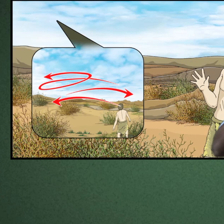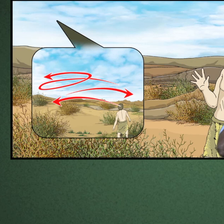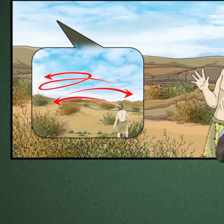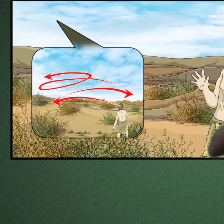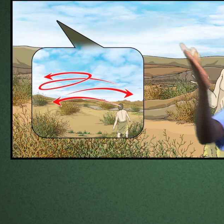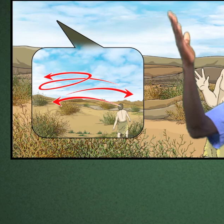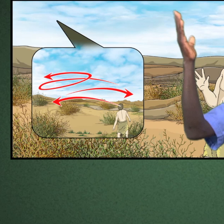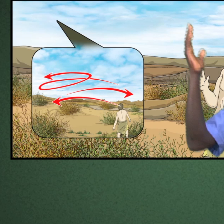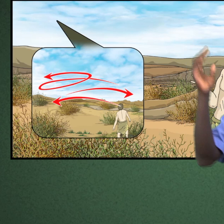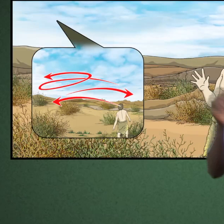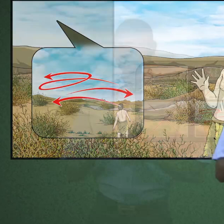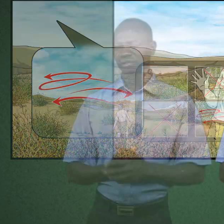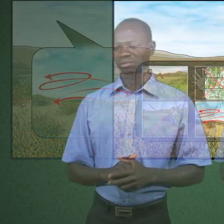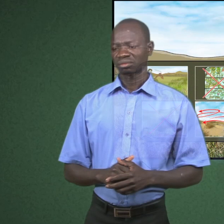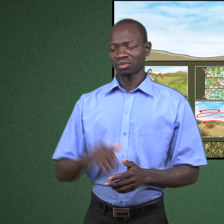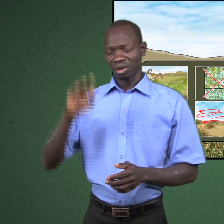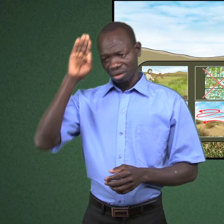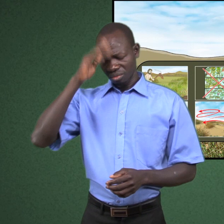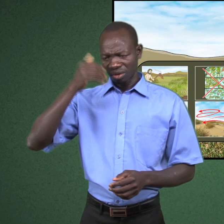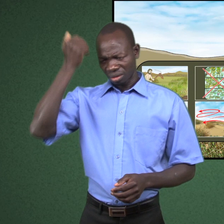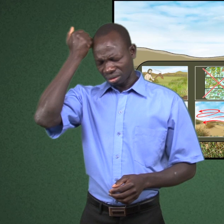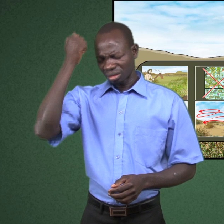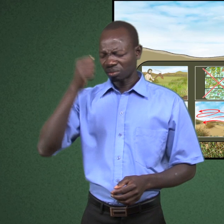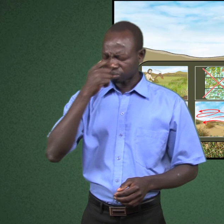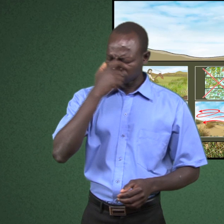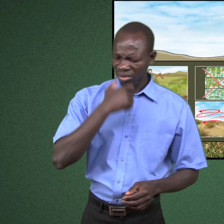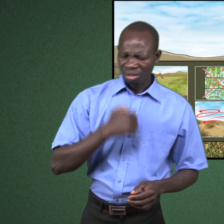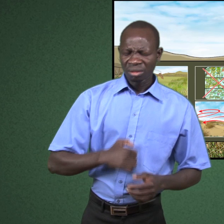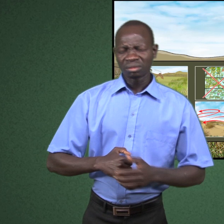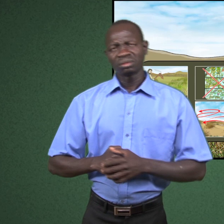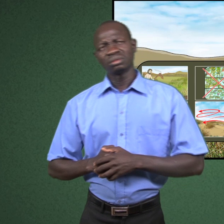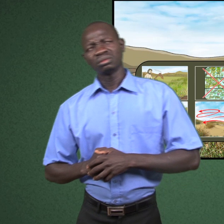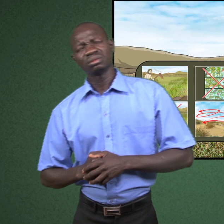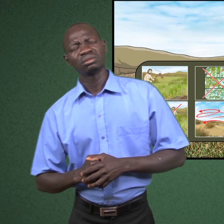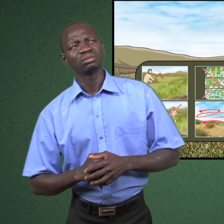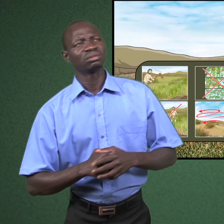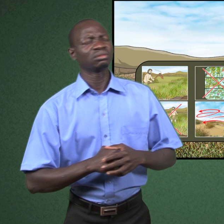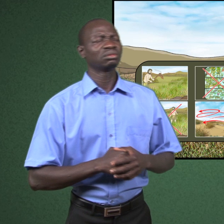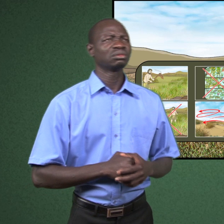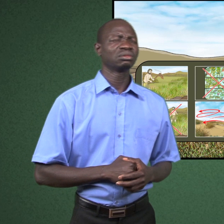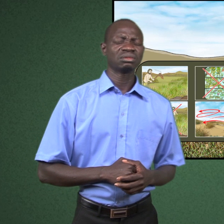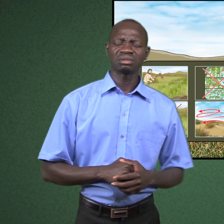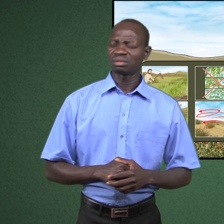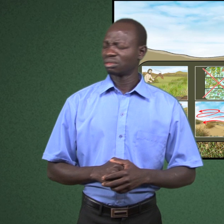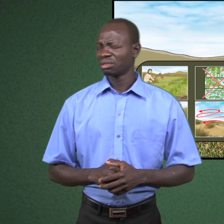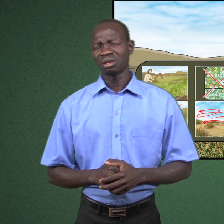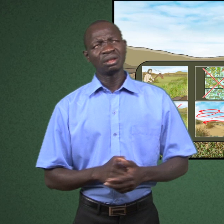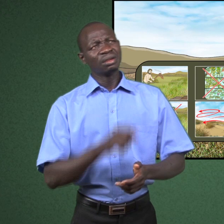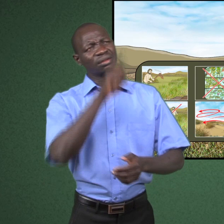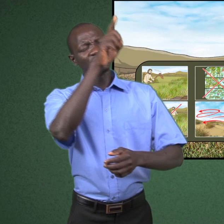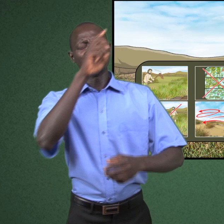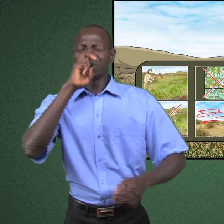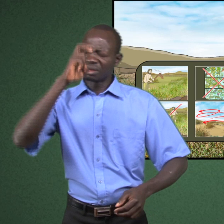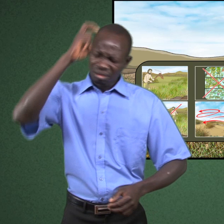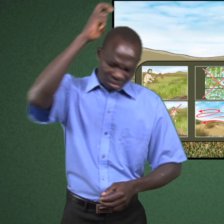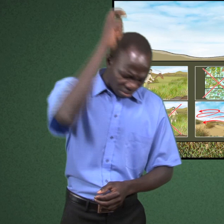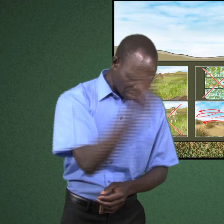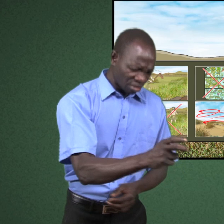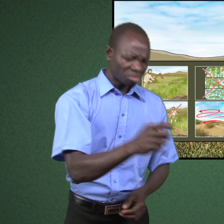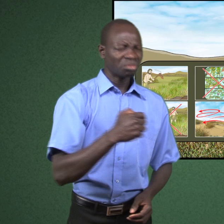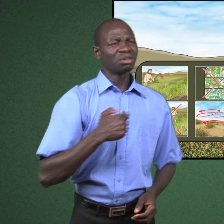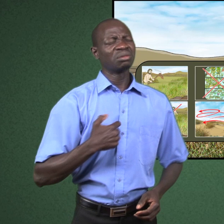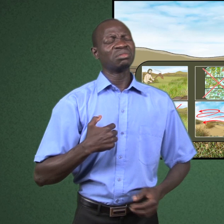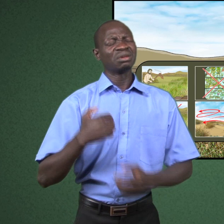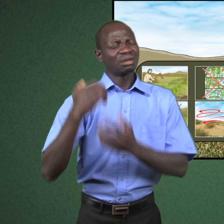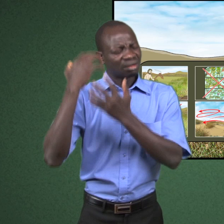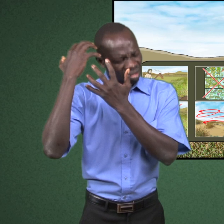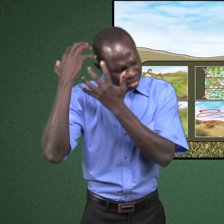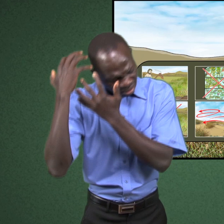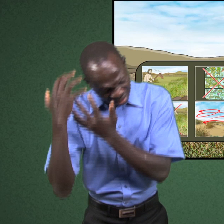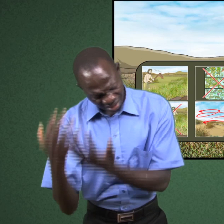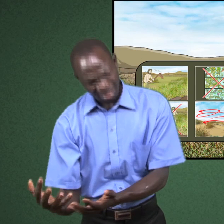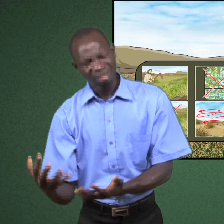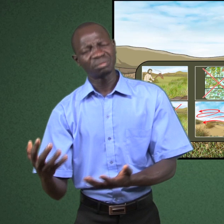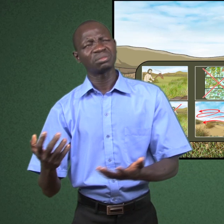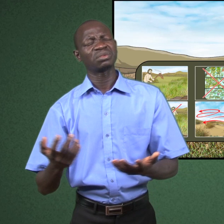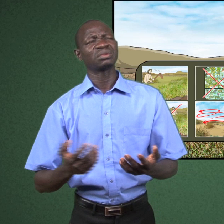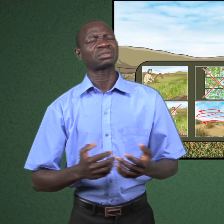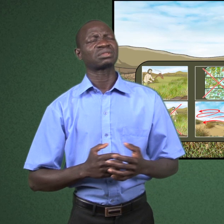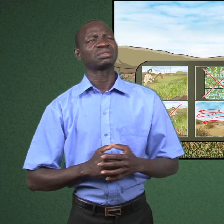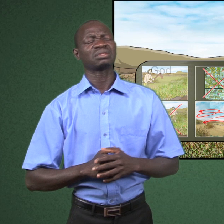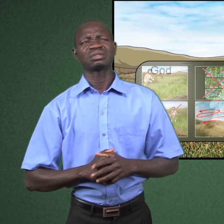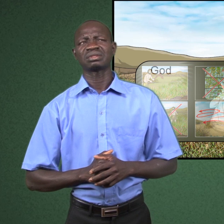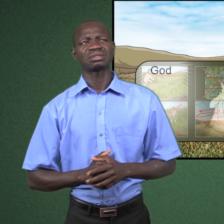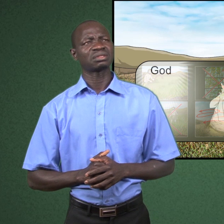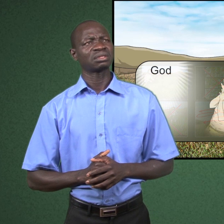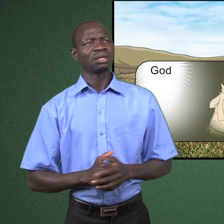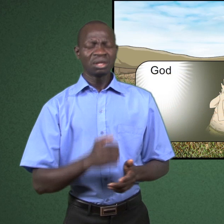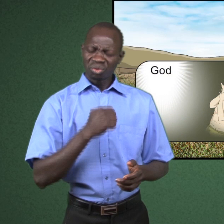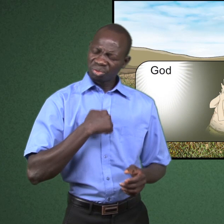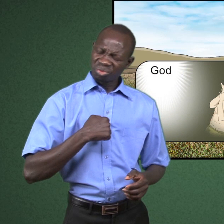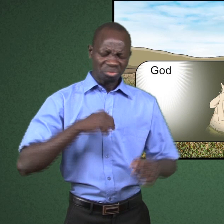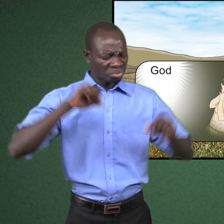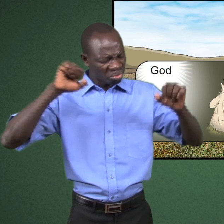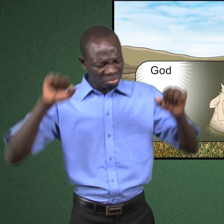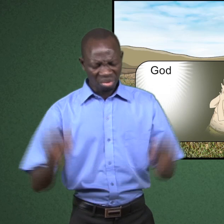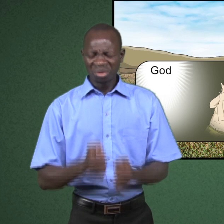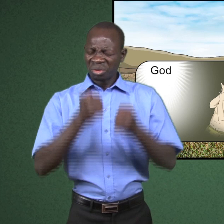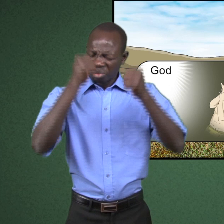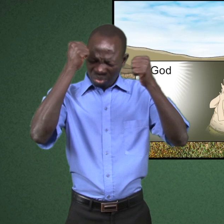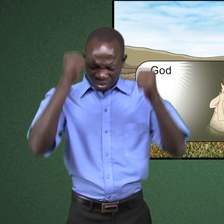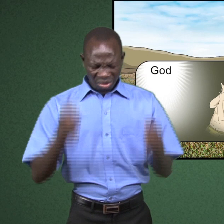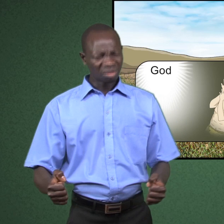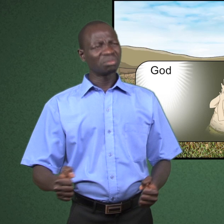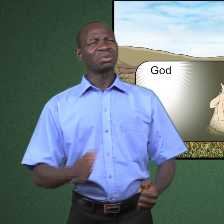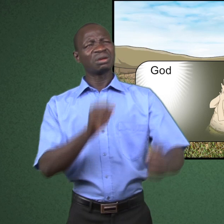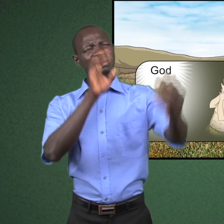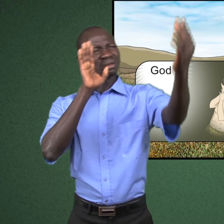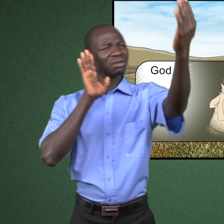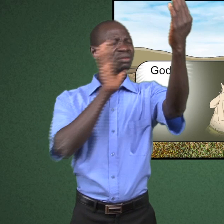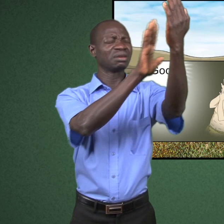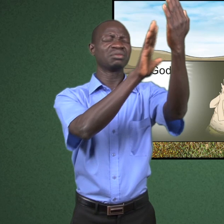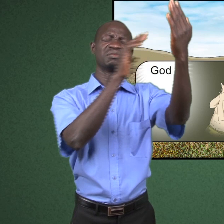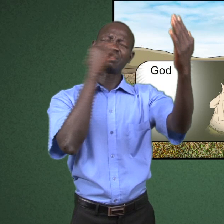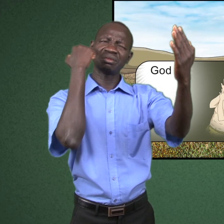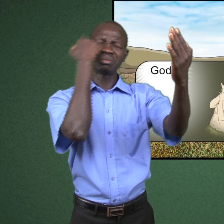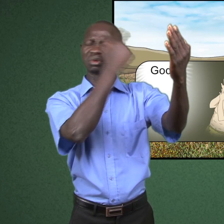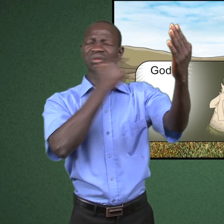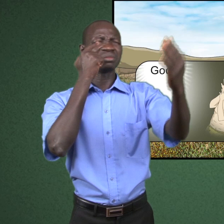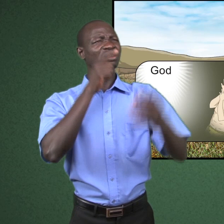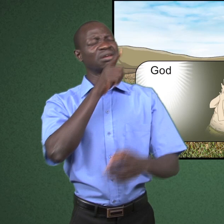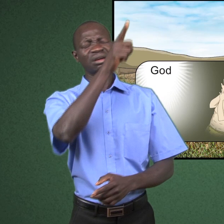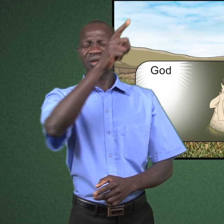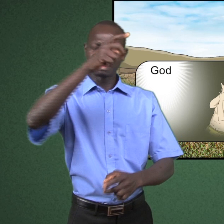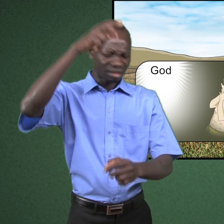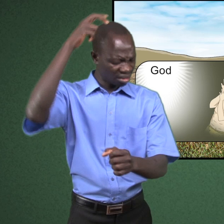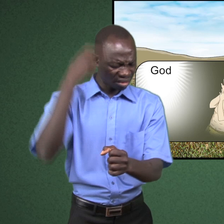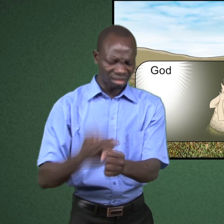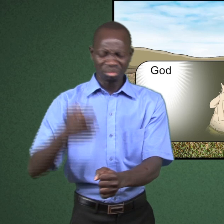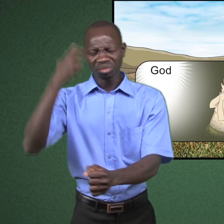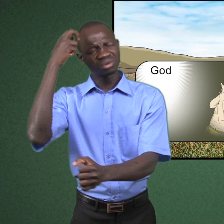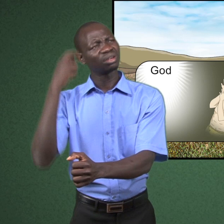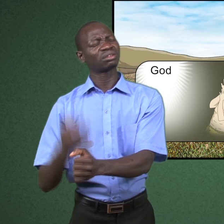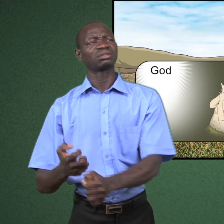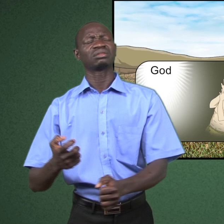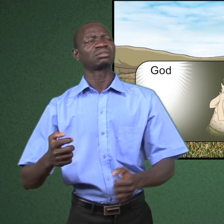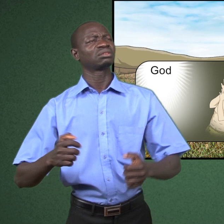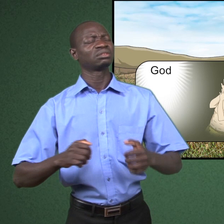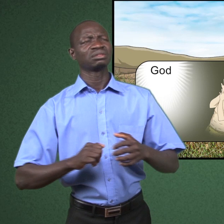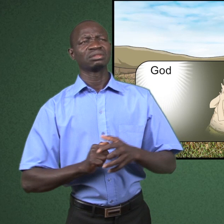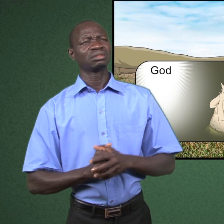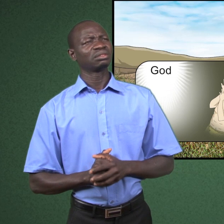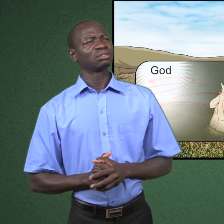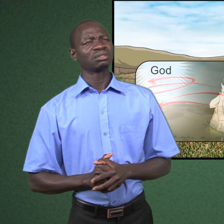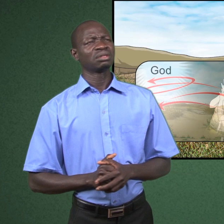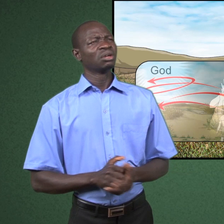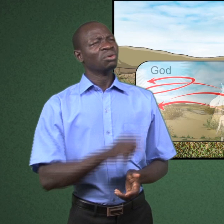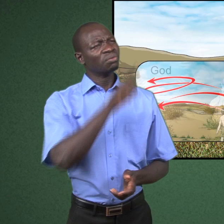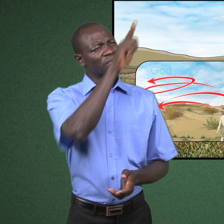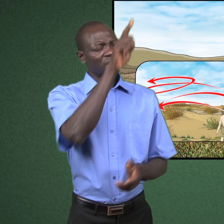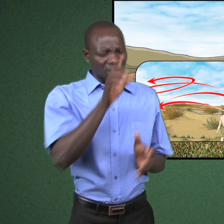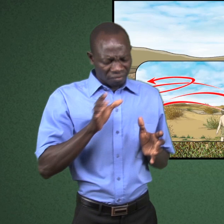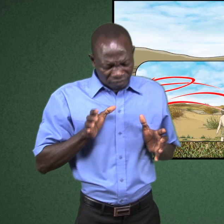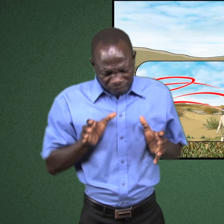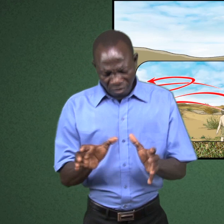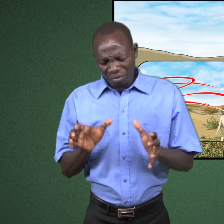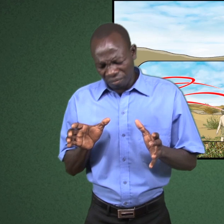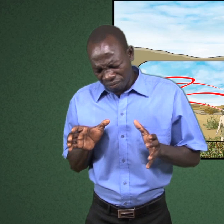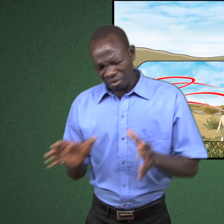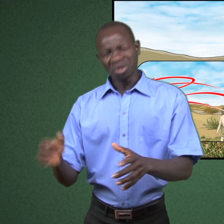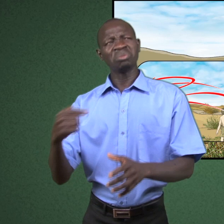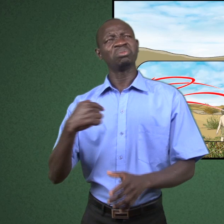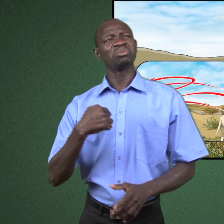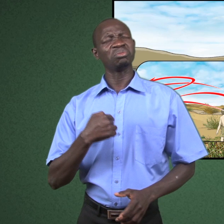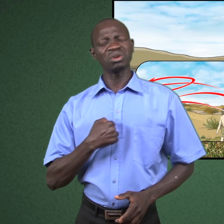But Cain said to the LORD, “My punishment is greater than I can bear. Behold, this day You have driven me from the face of the earth, and from Your face I will be hidden;